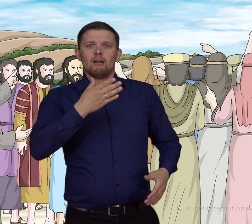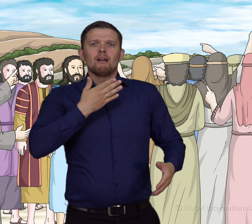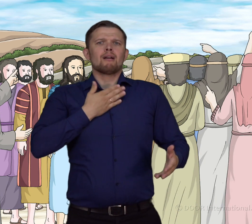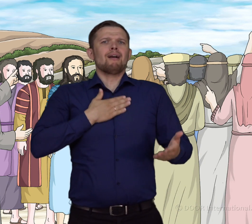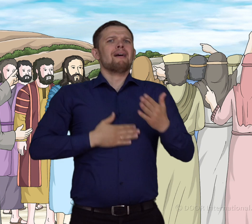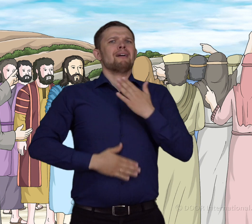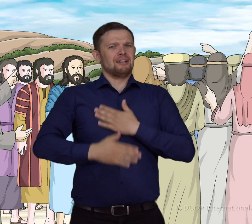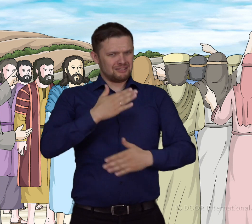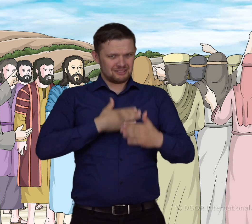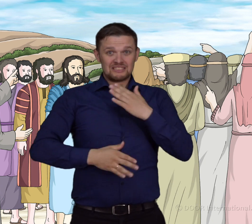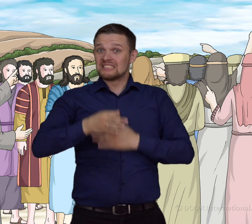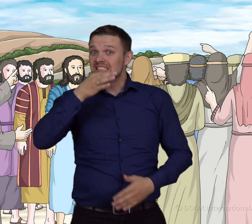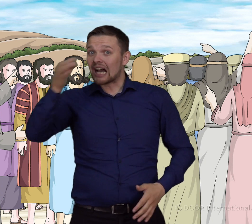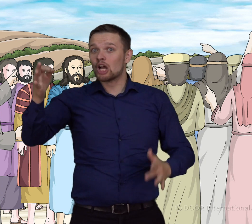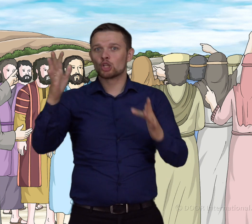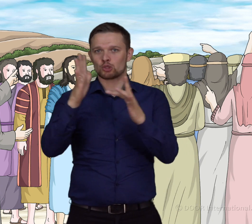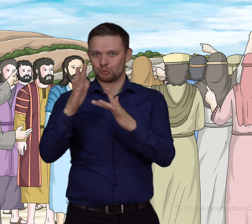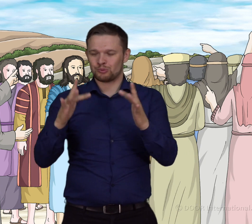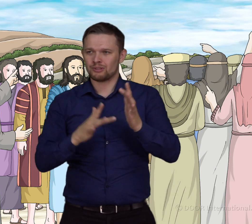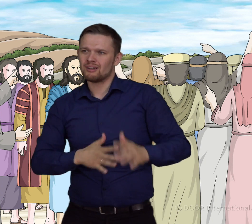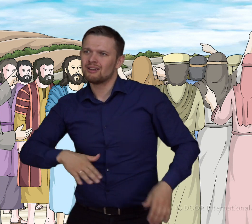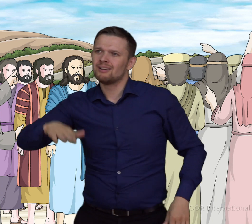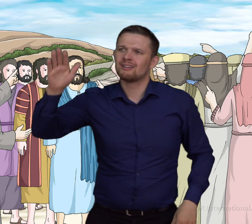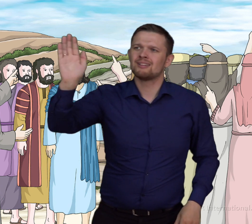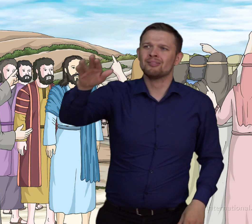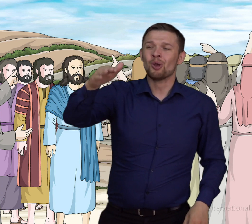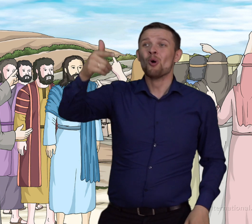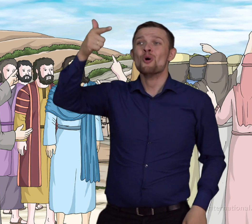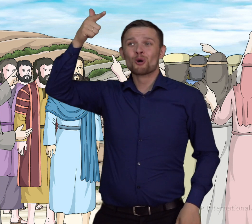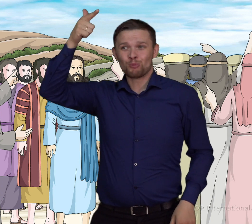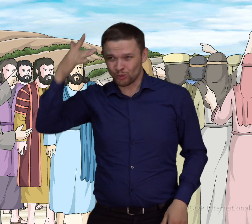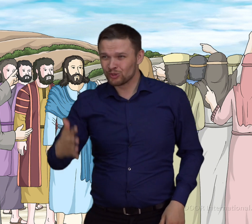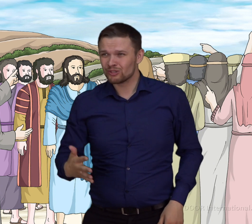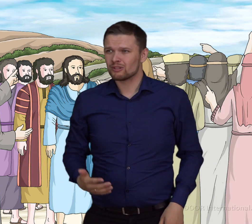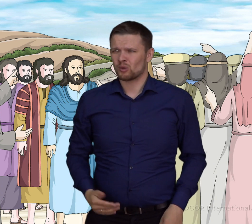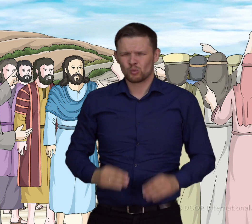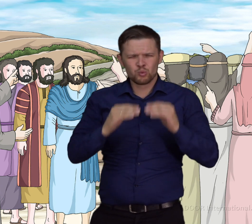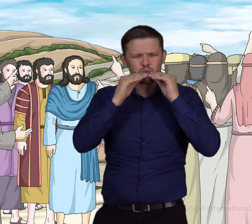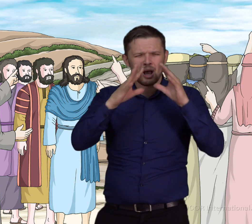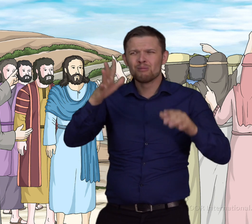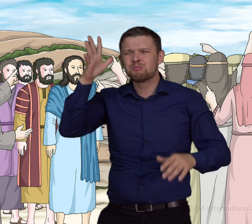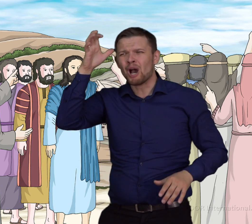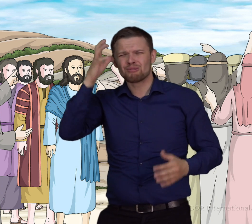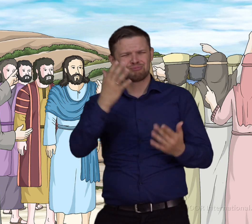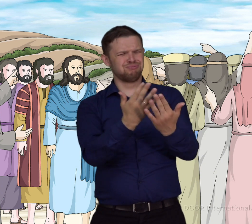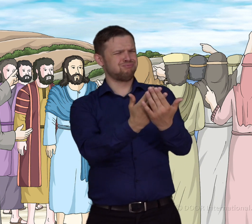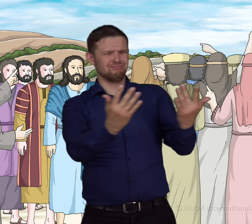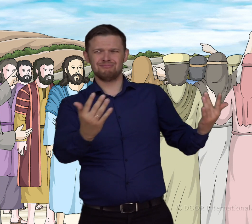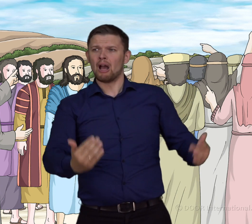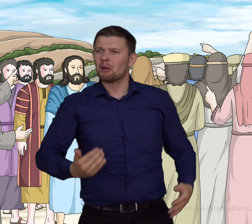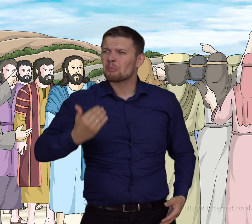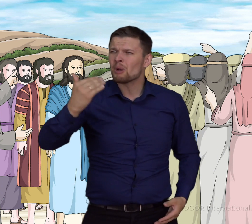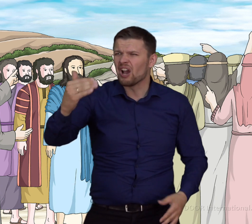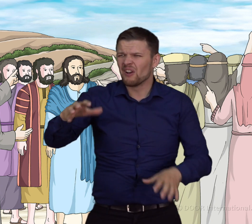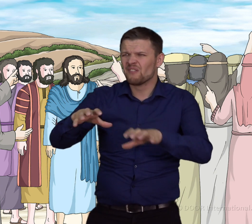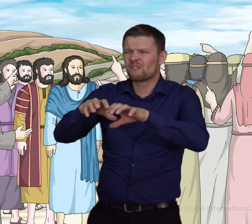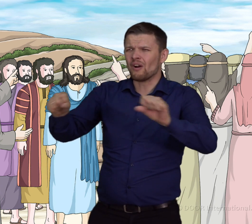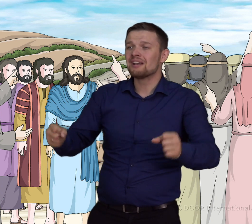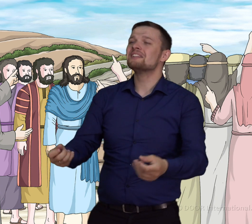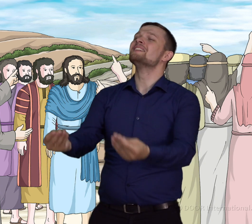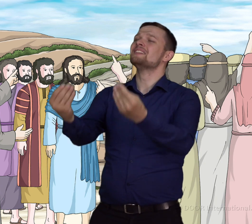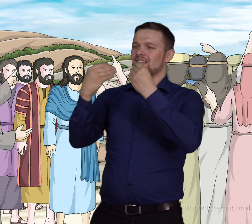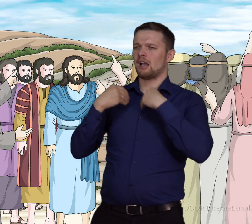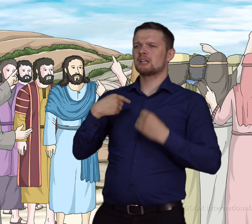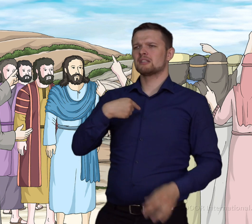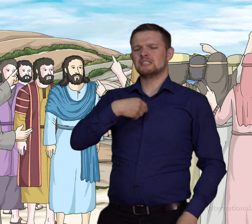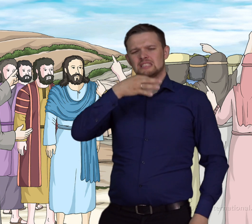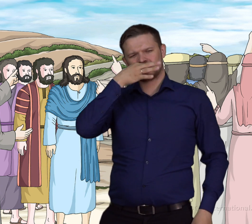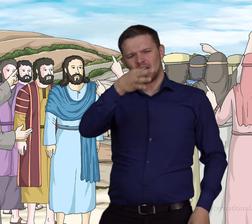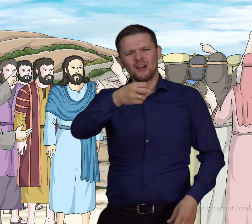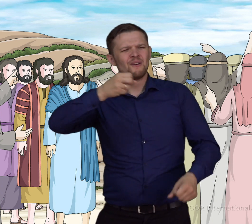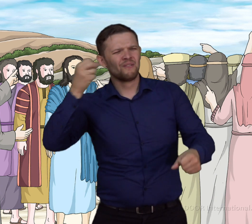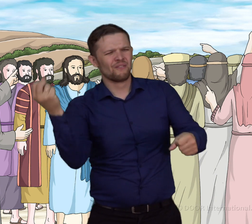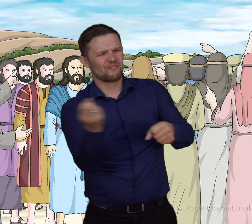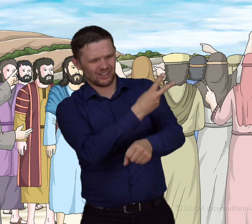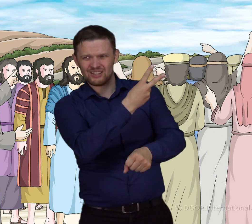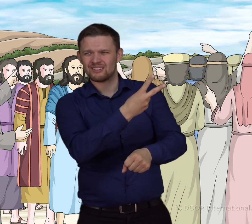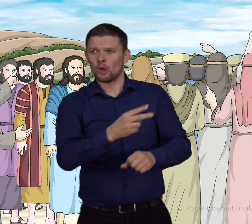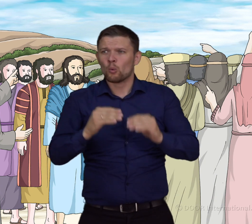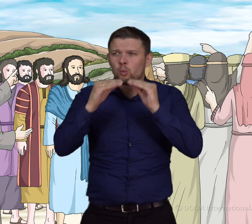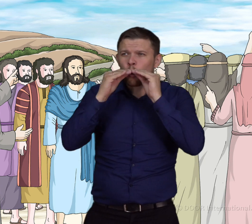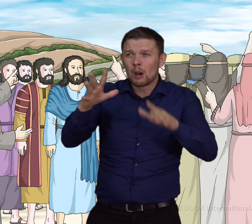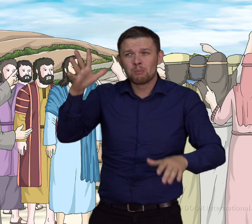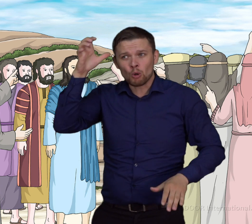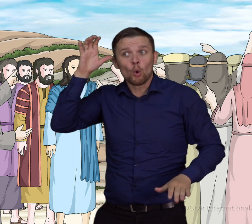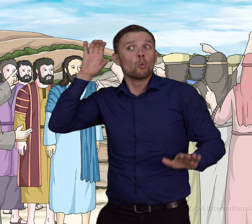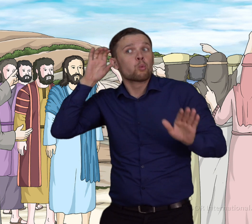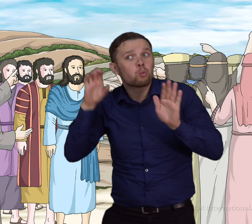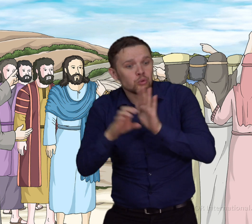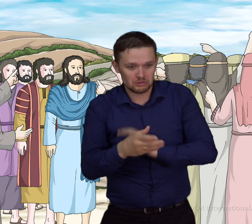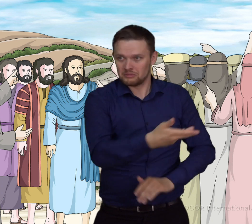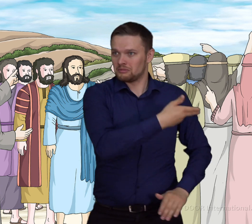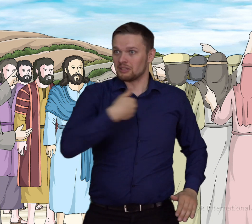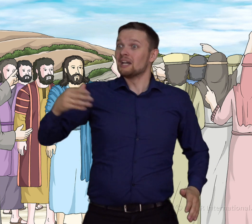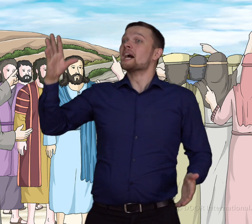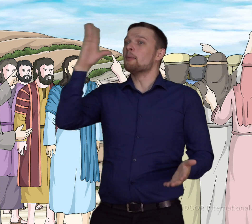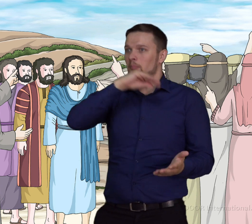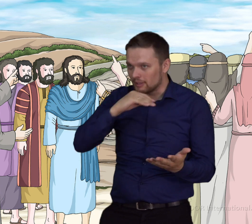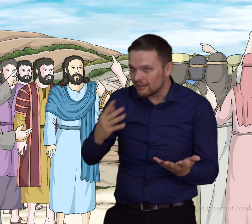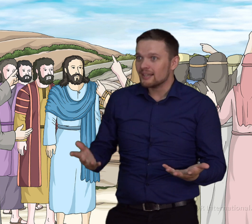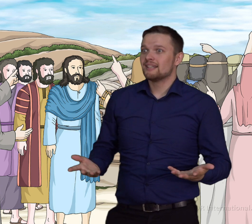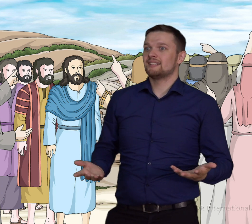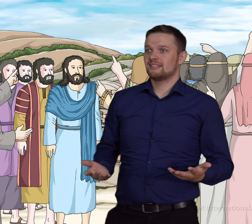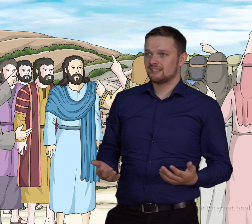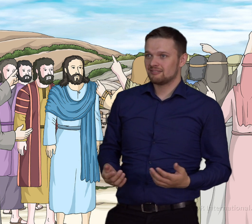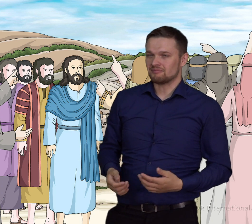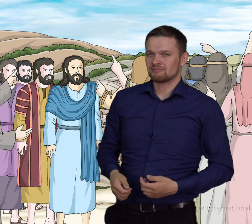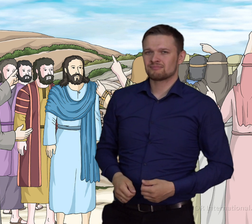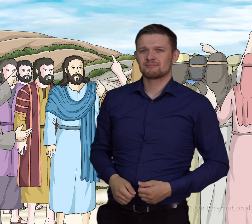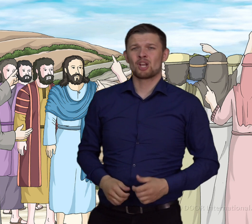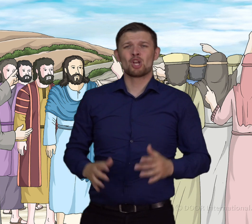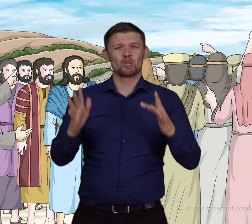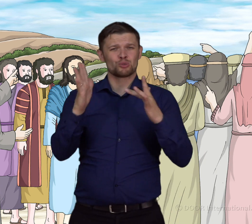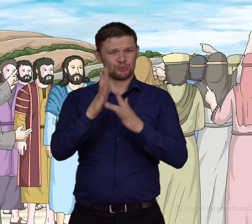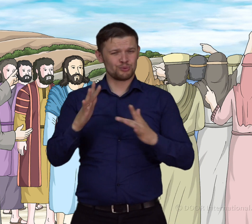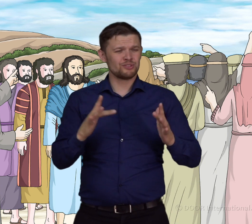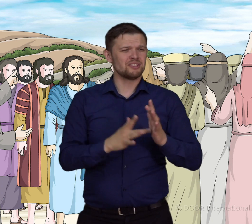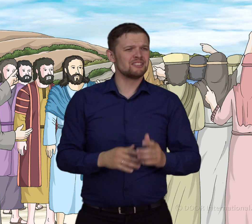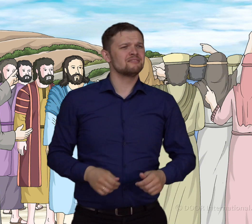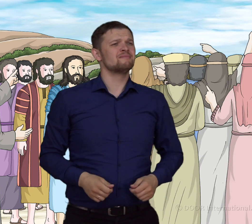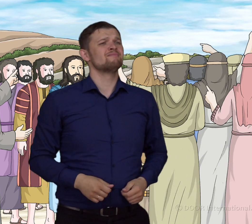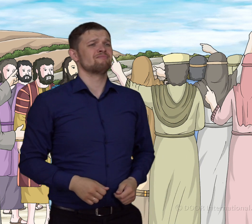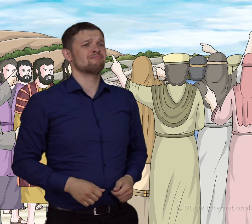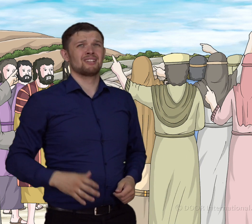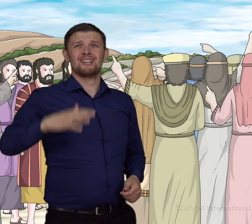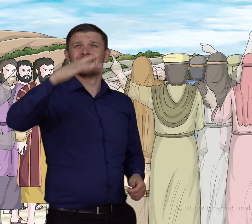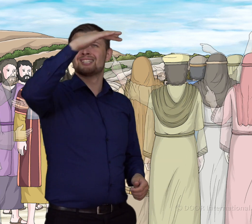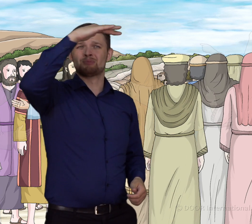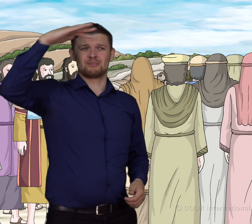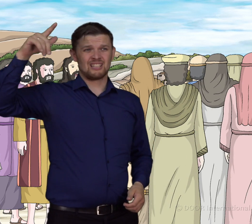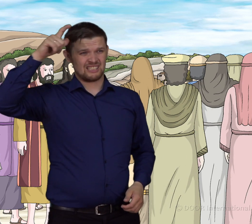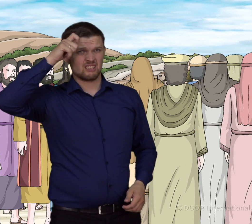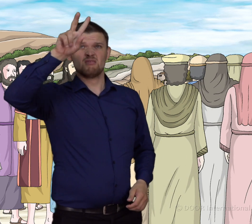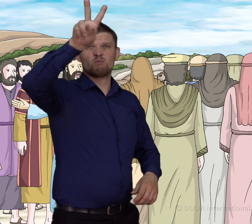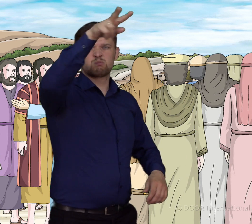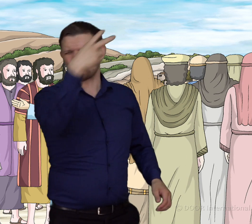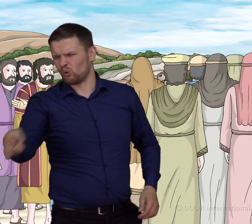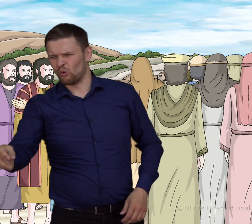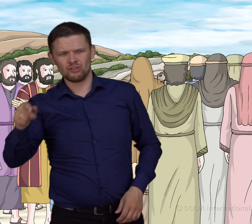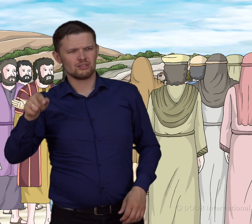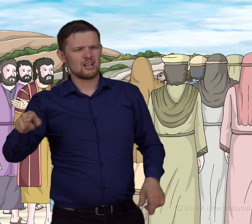So He told them, “I saw Satan fall like lightning from heaven.